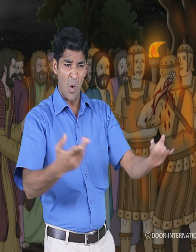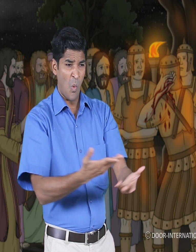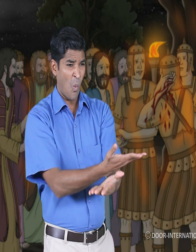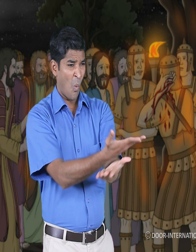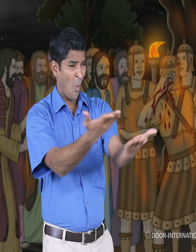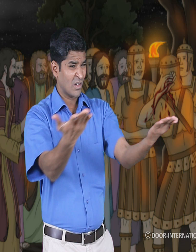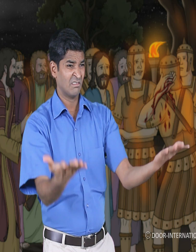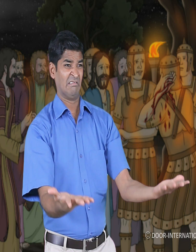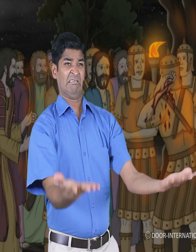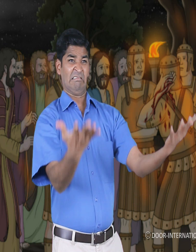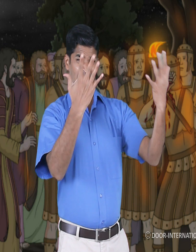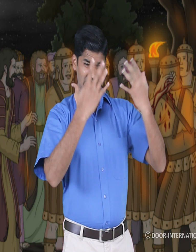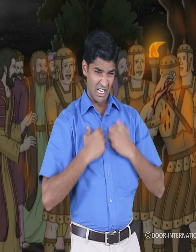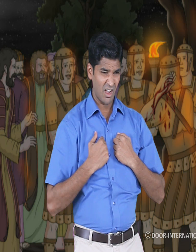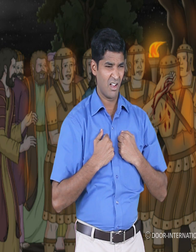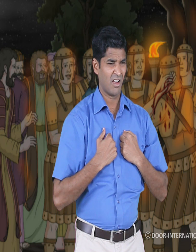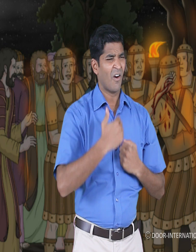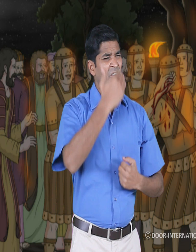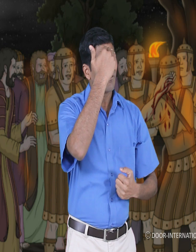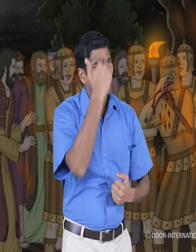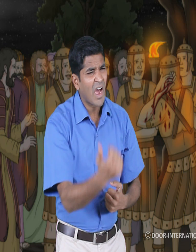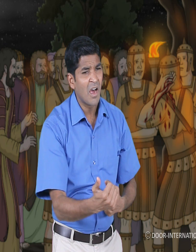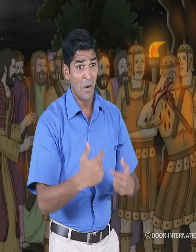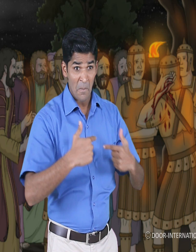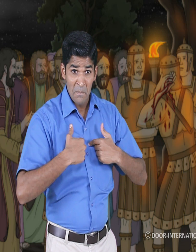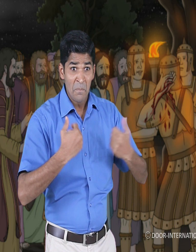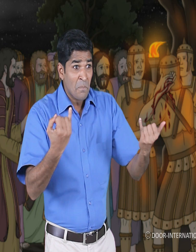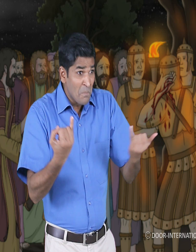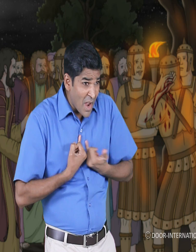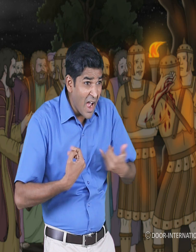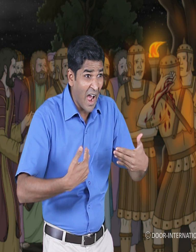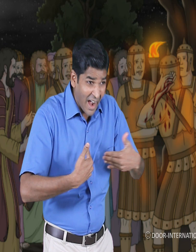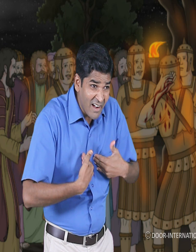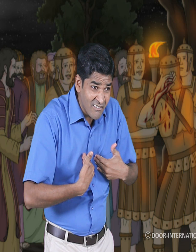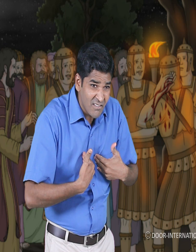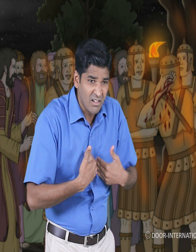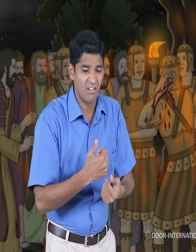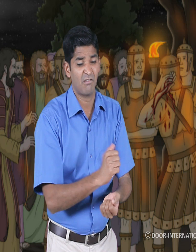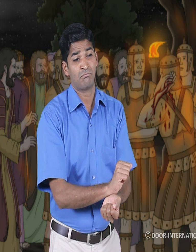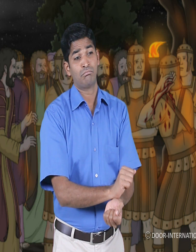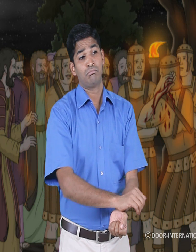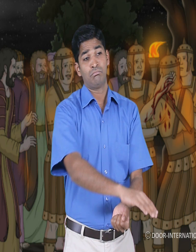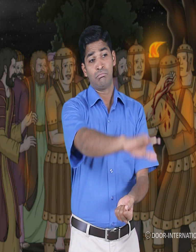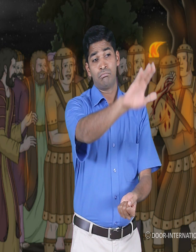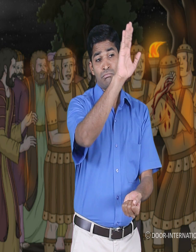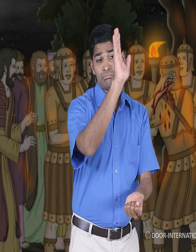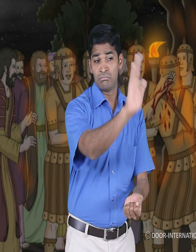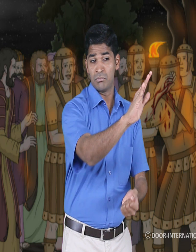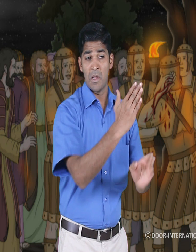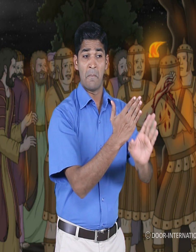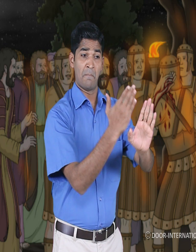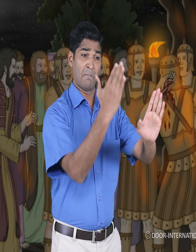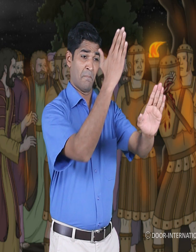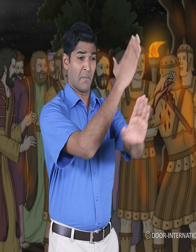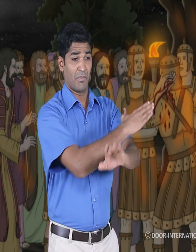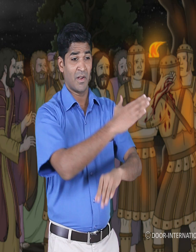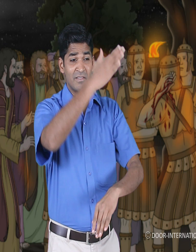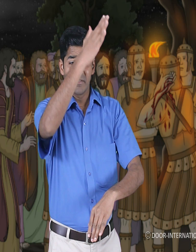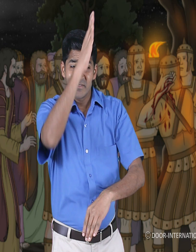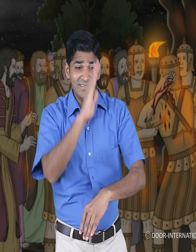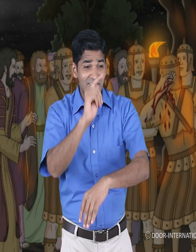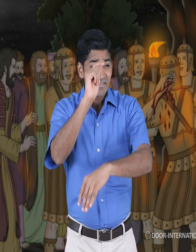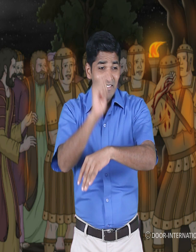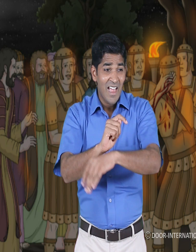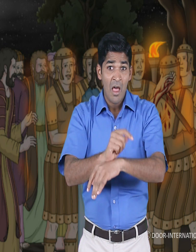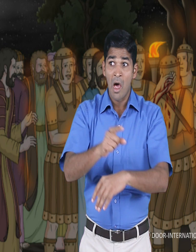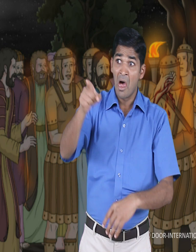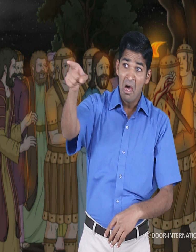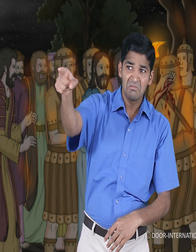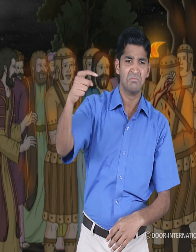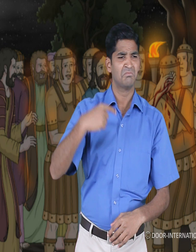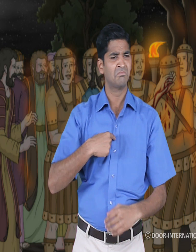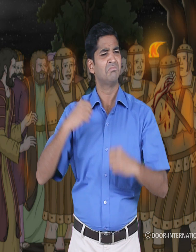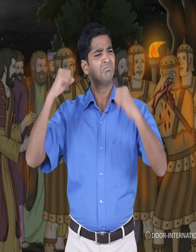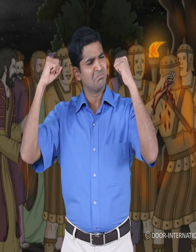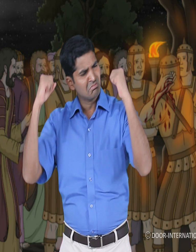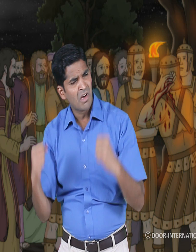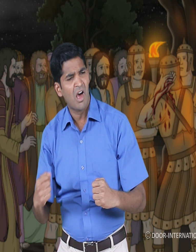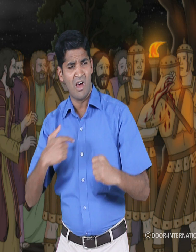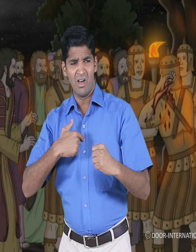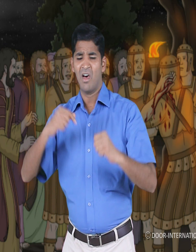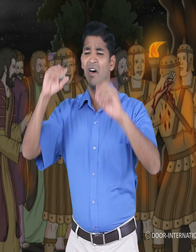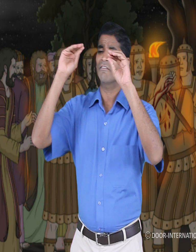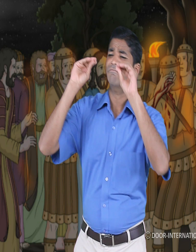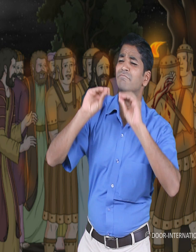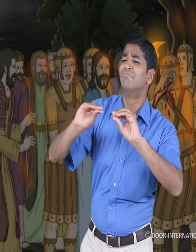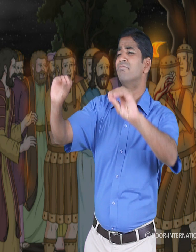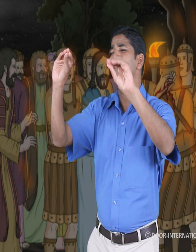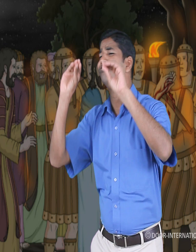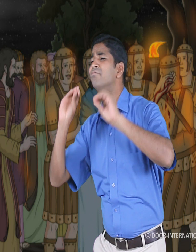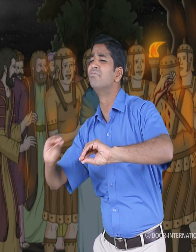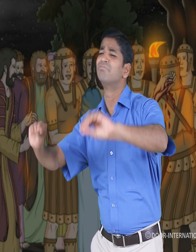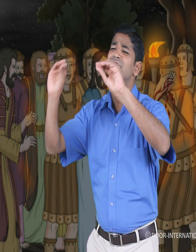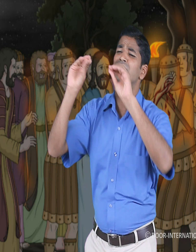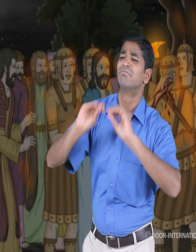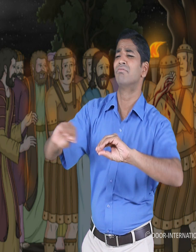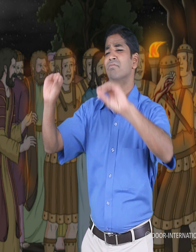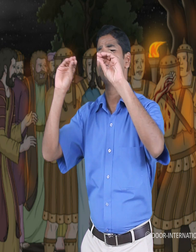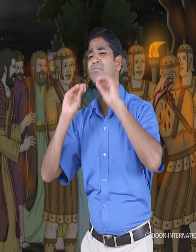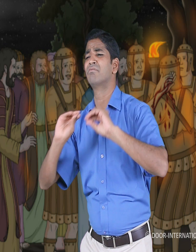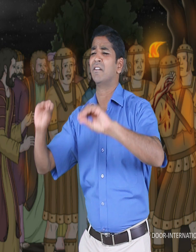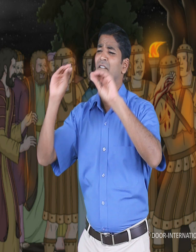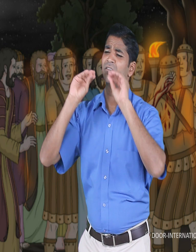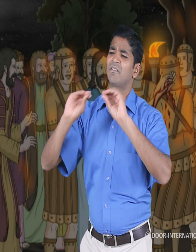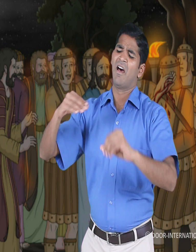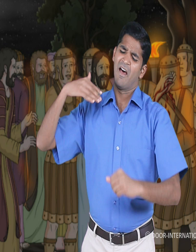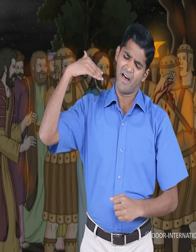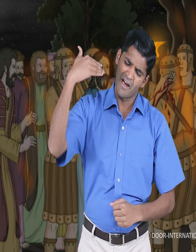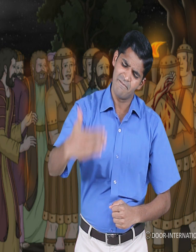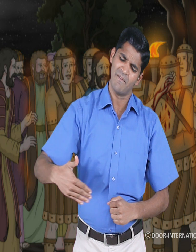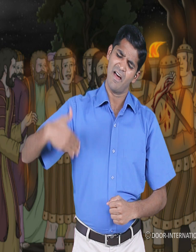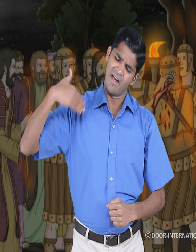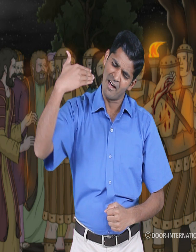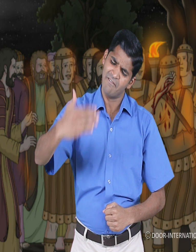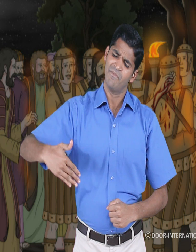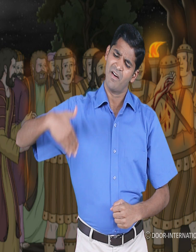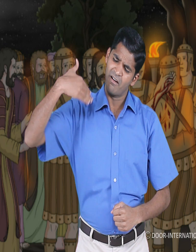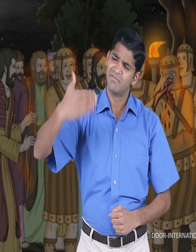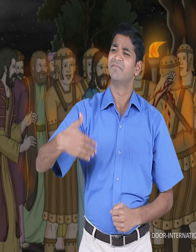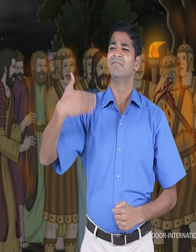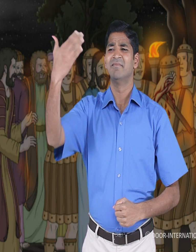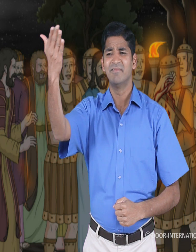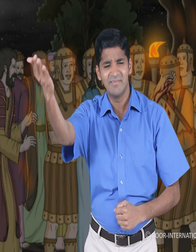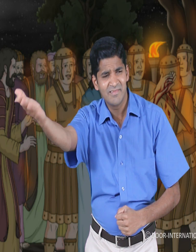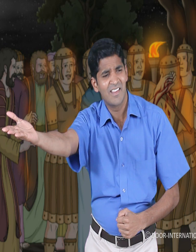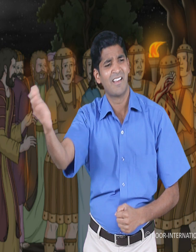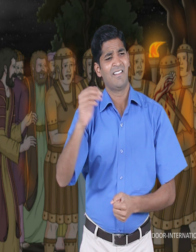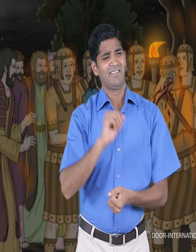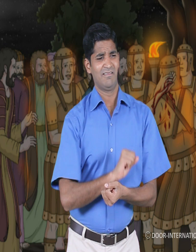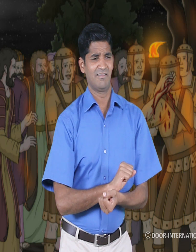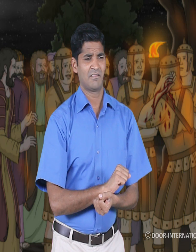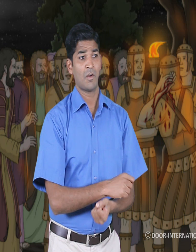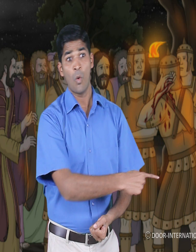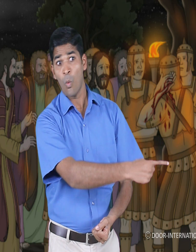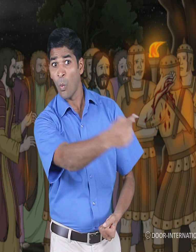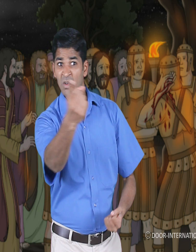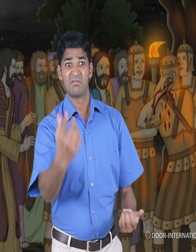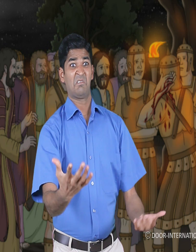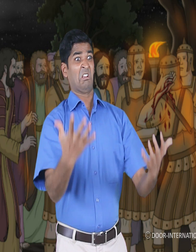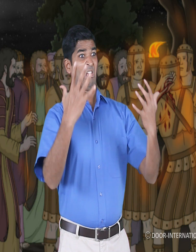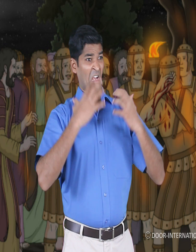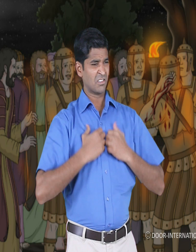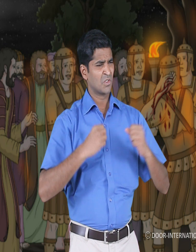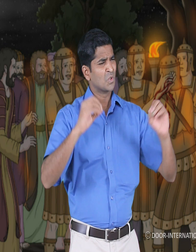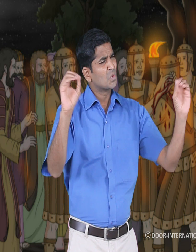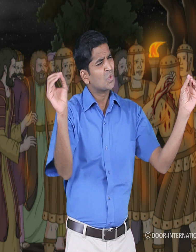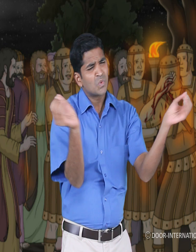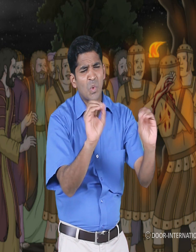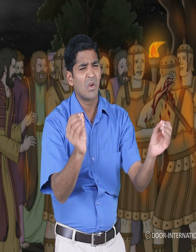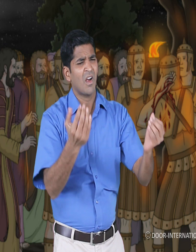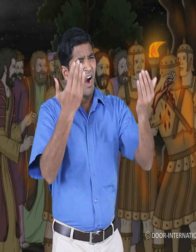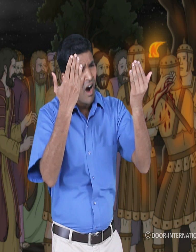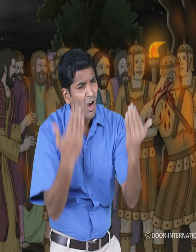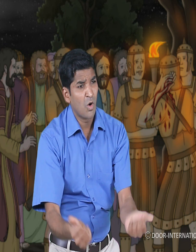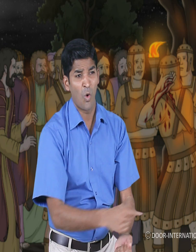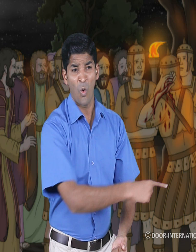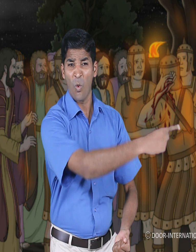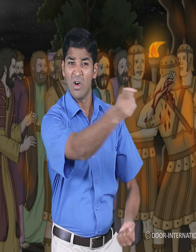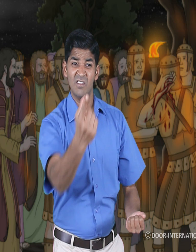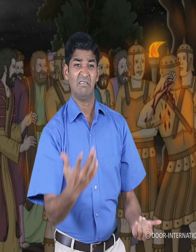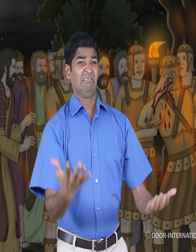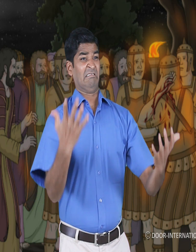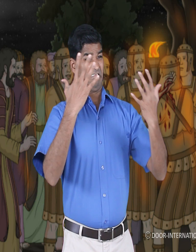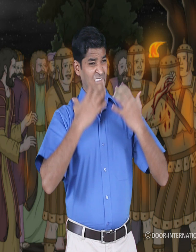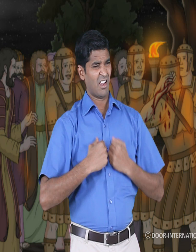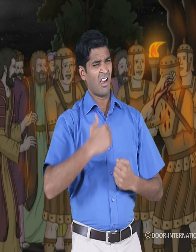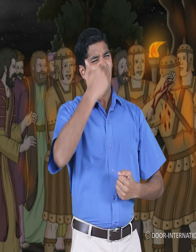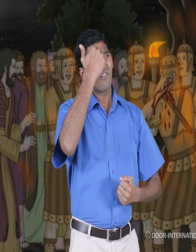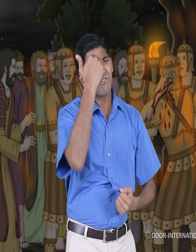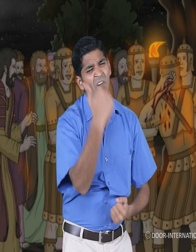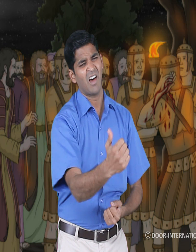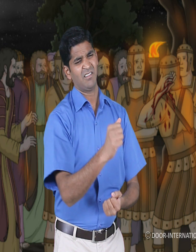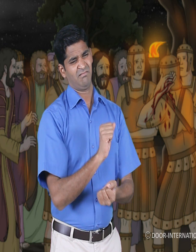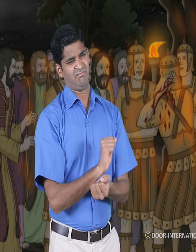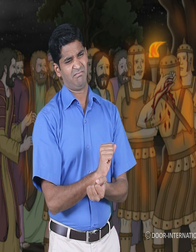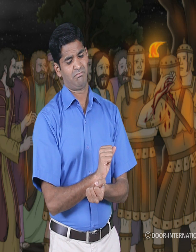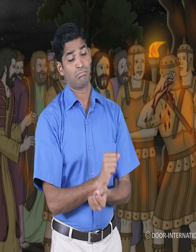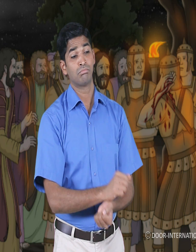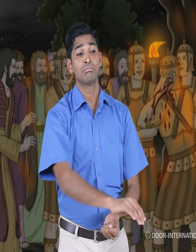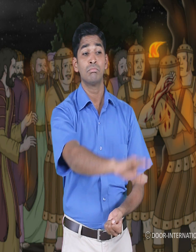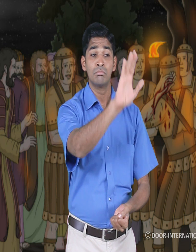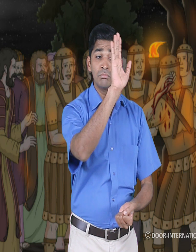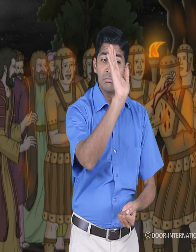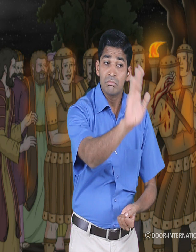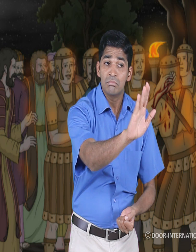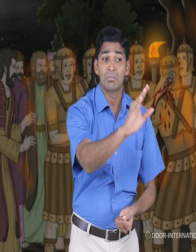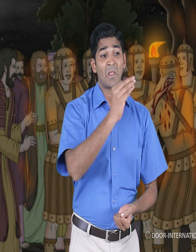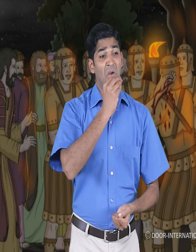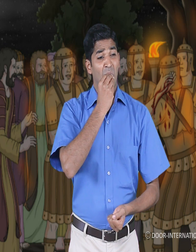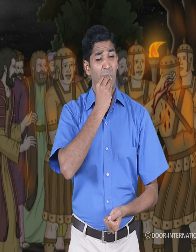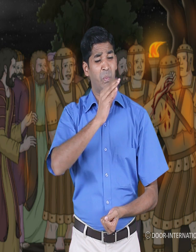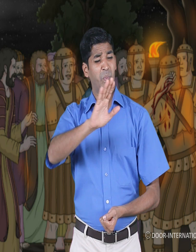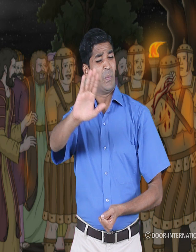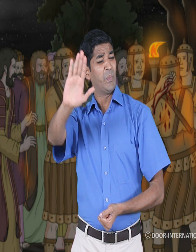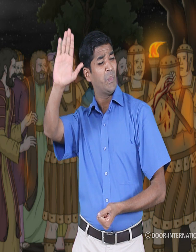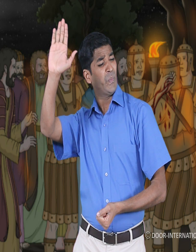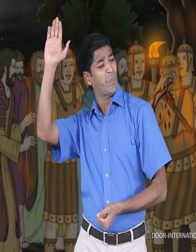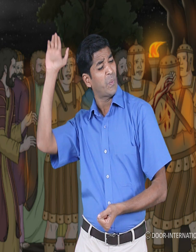At that time Jesus said to the crowd, “Have you come out with swords and clubs to arrest Me as you would an outlaw?